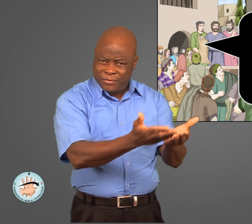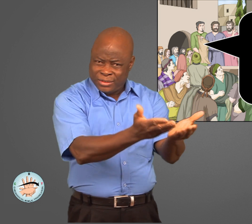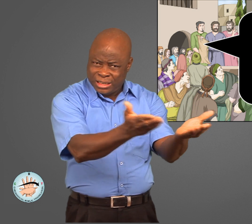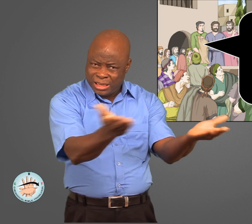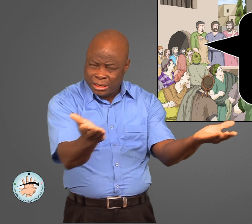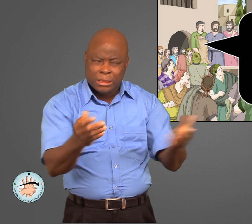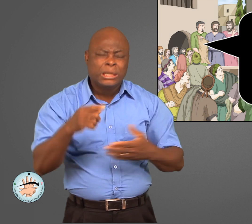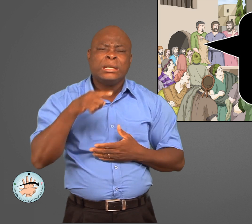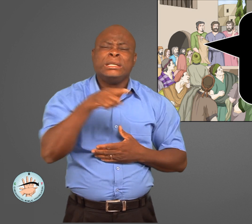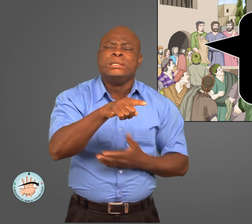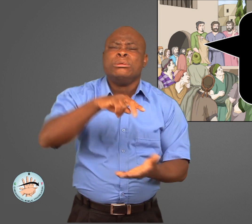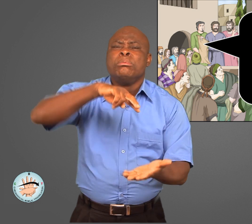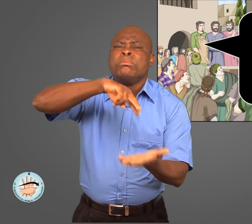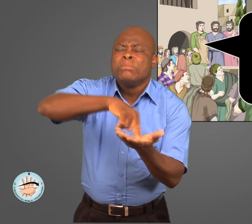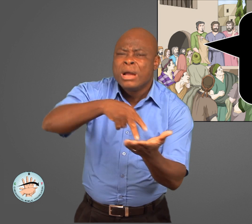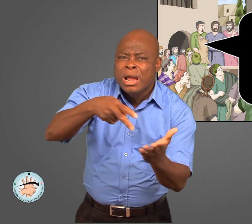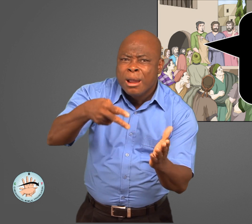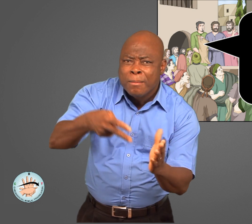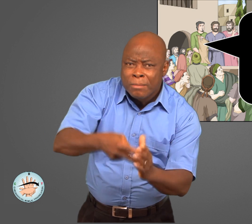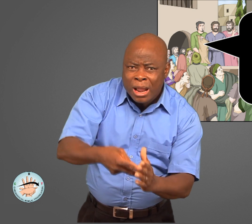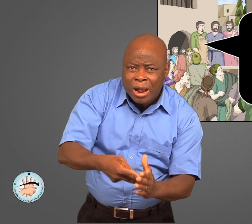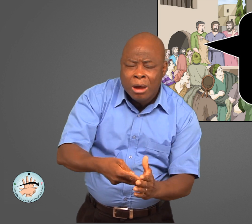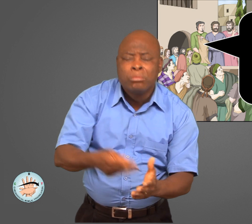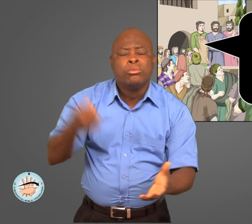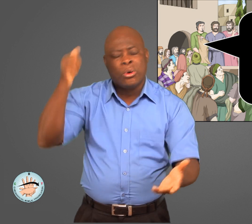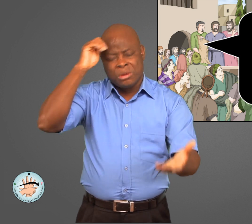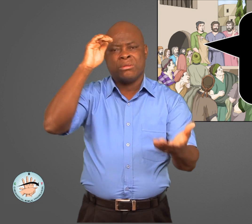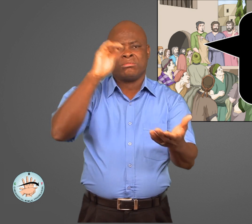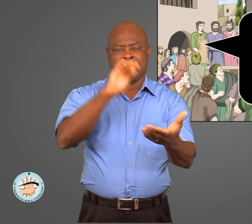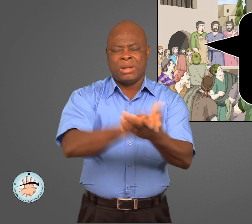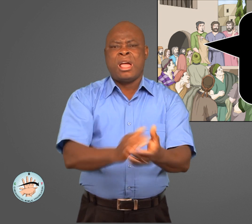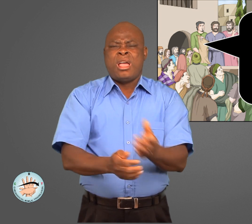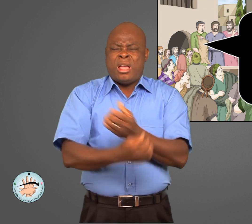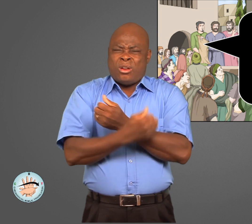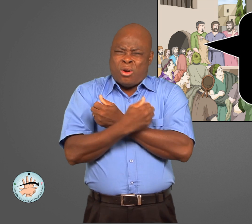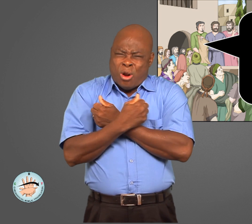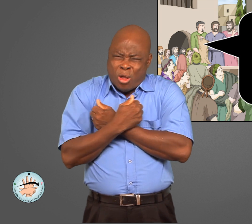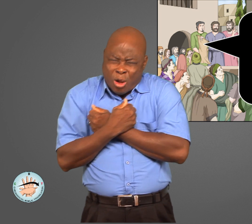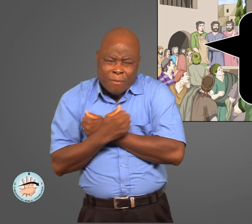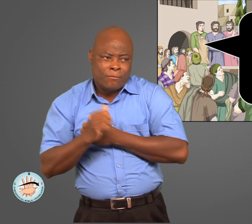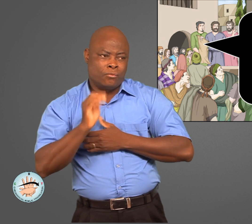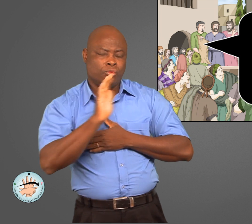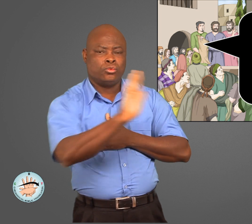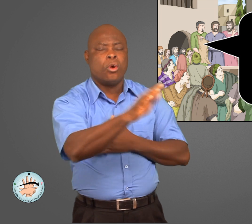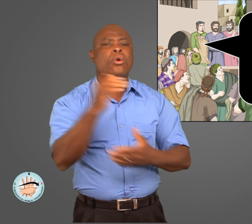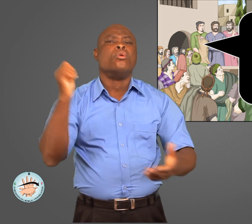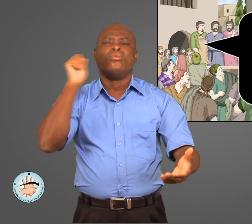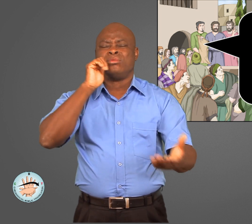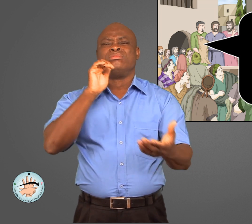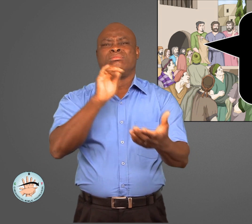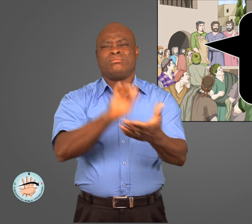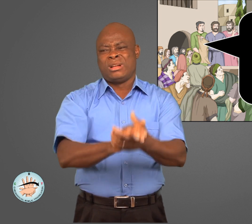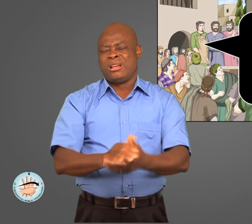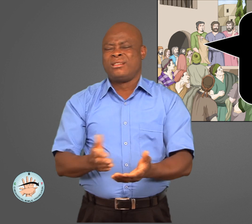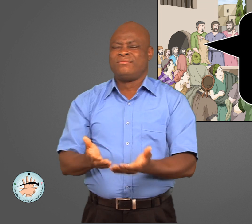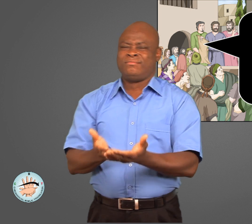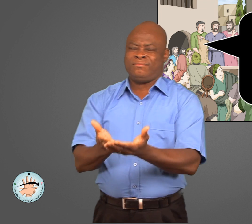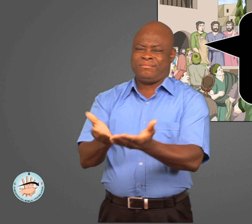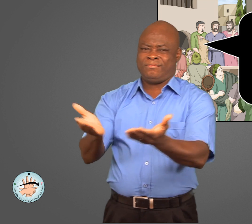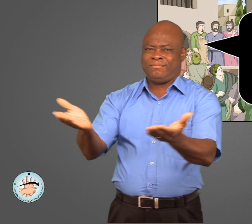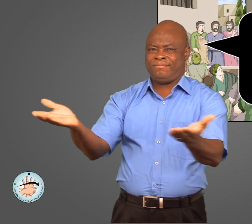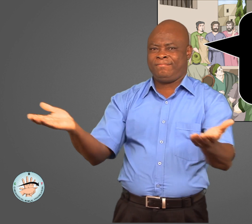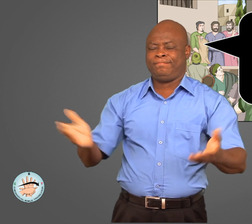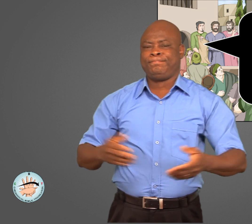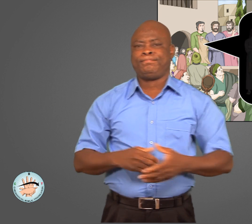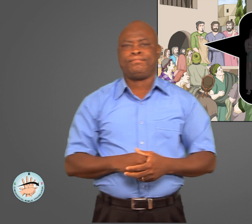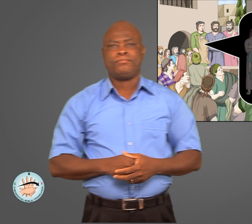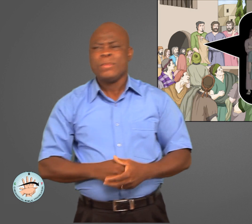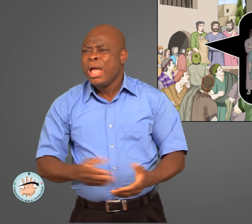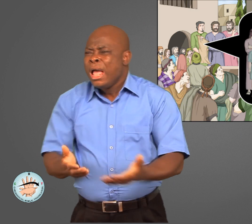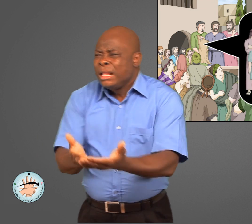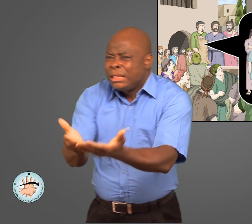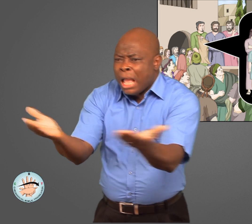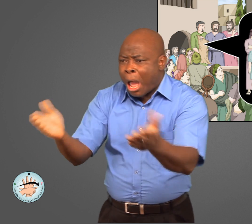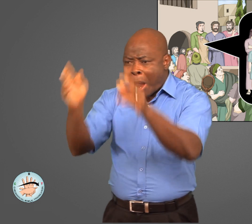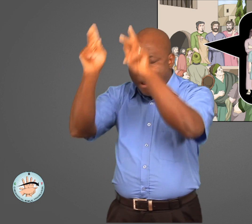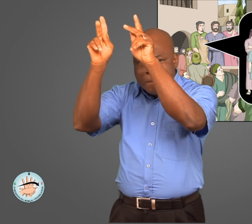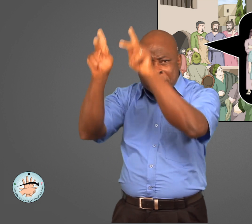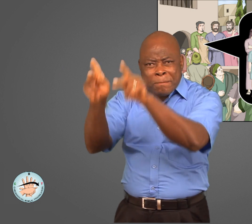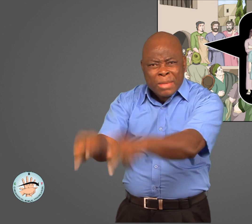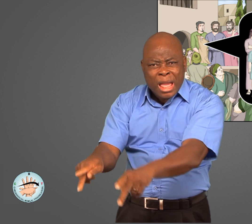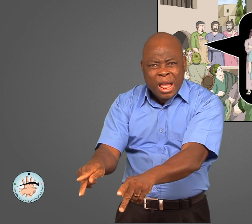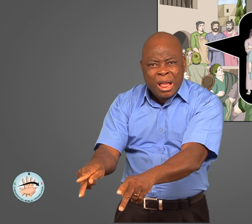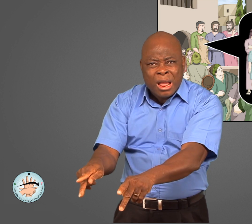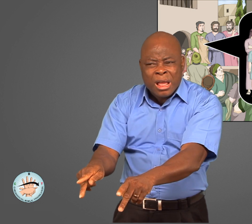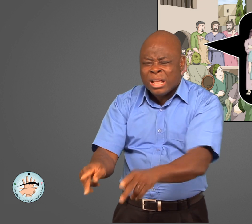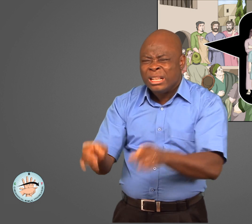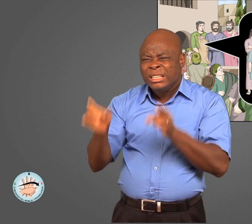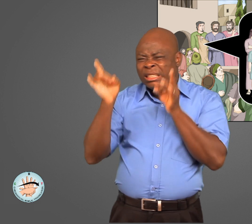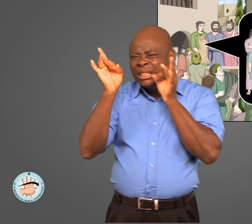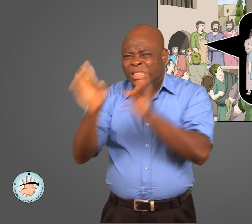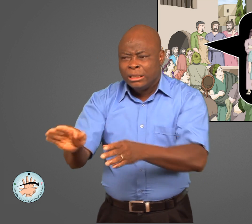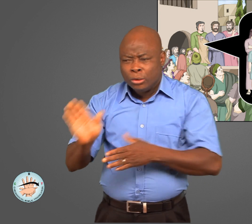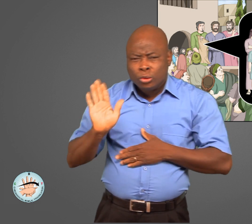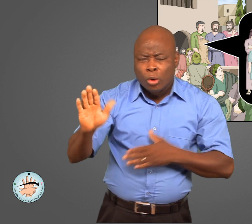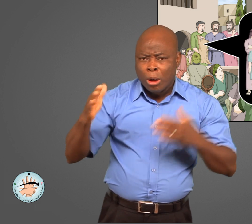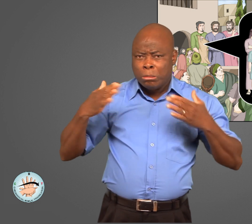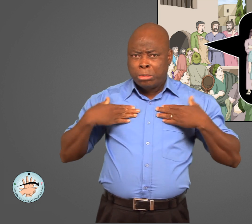He who loves his wife loves himself.